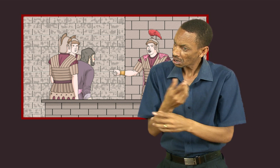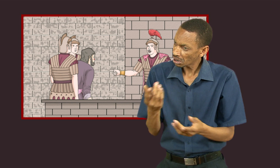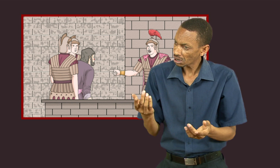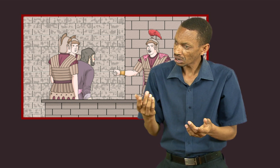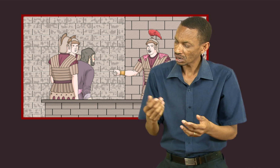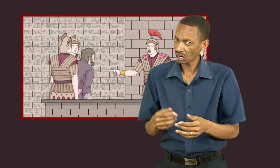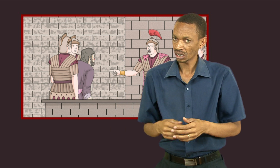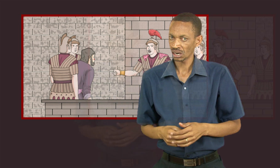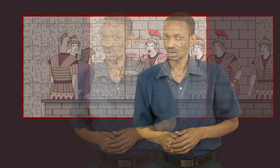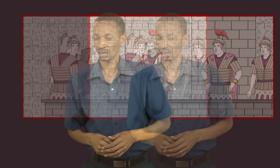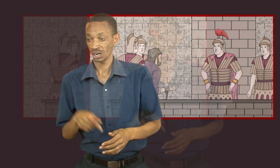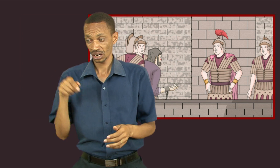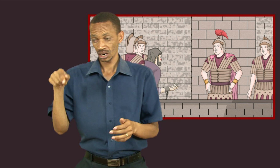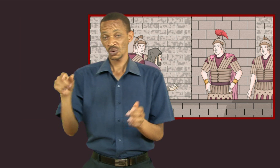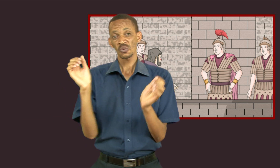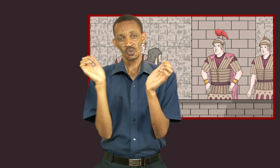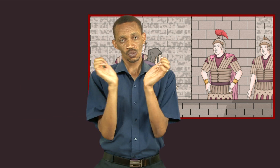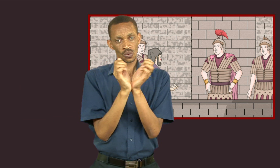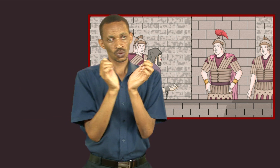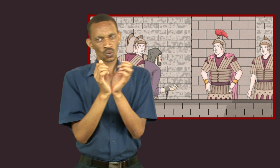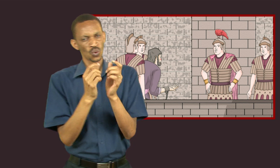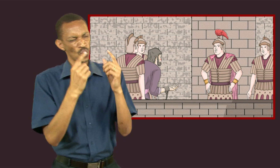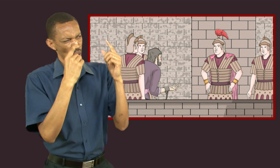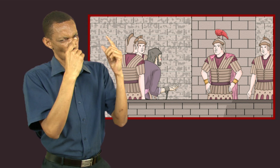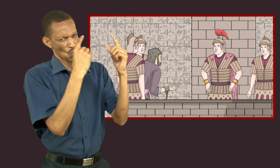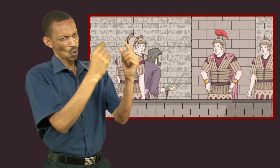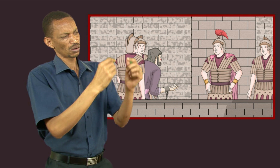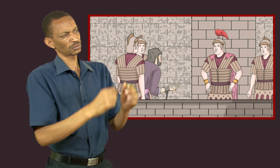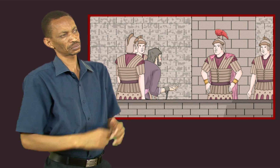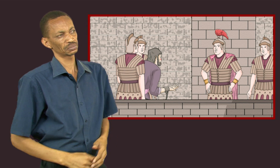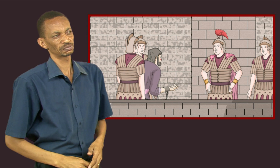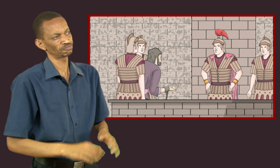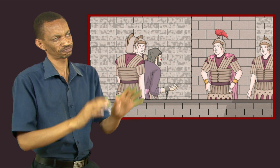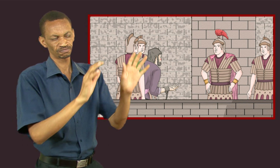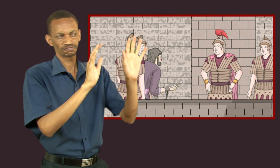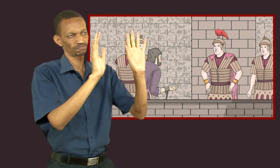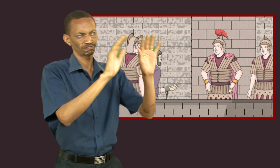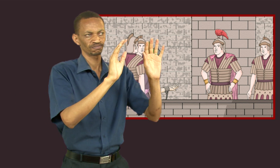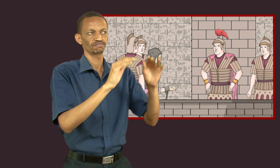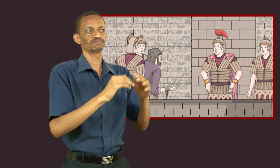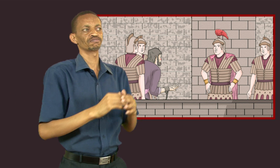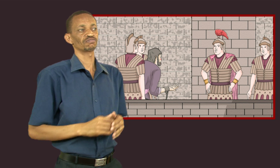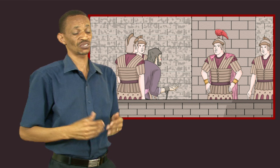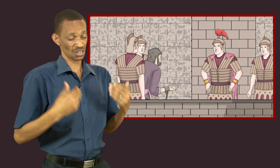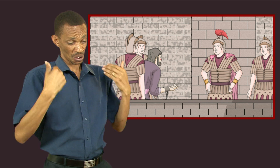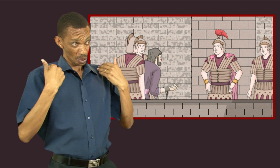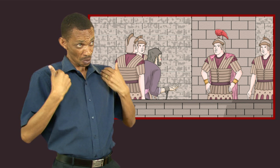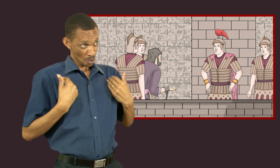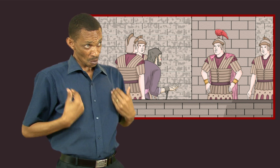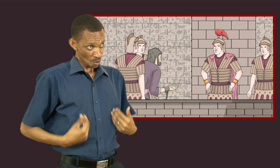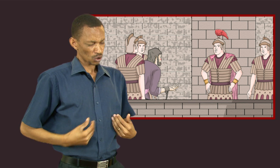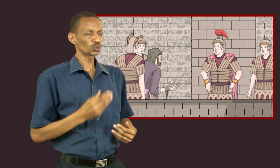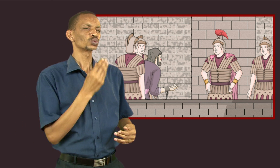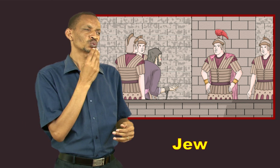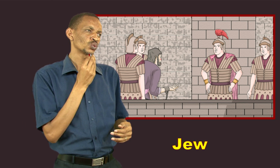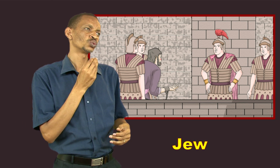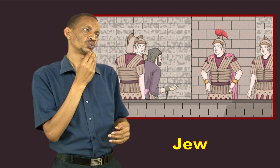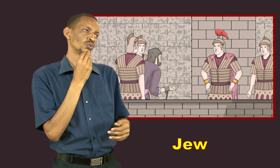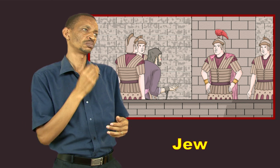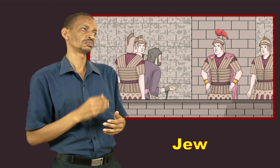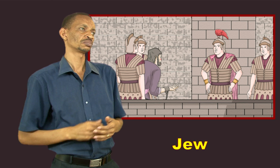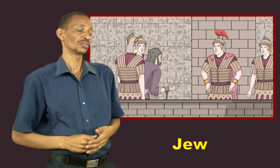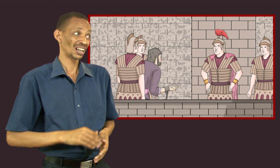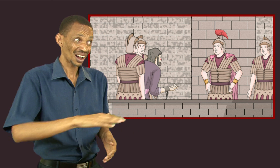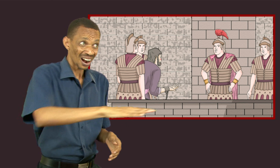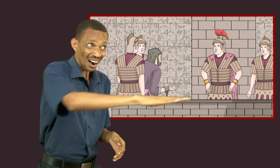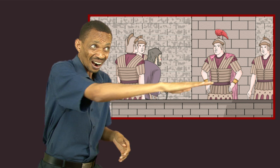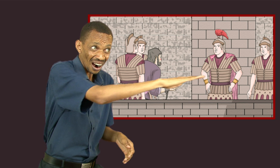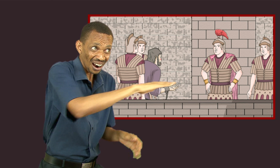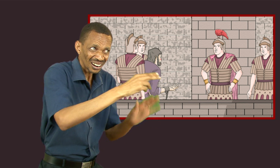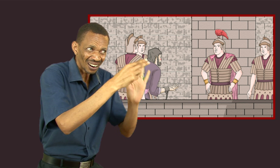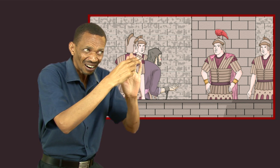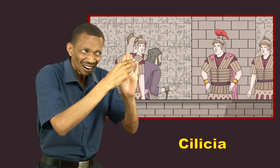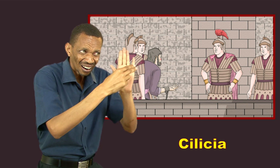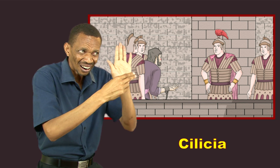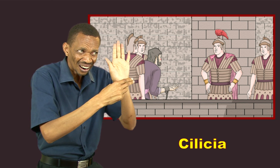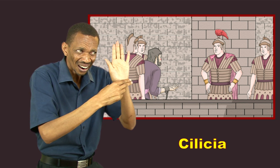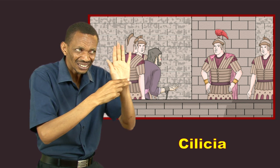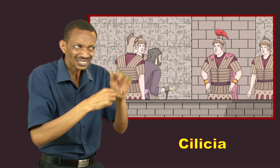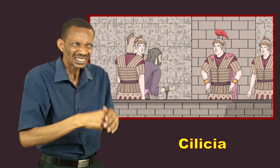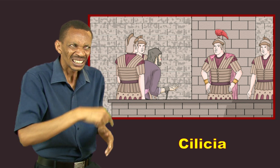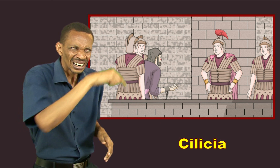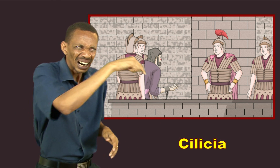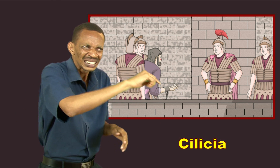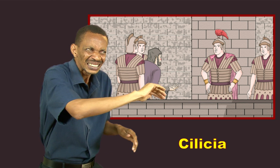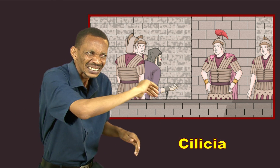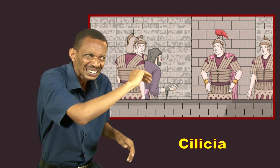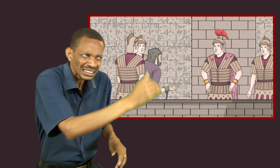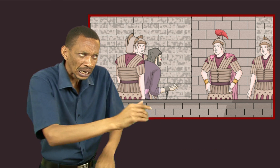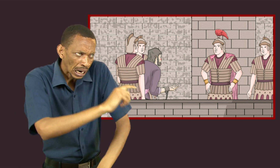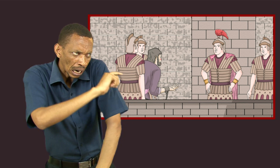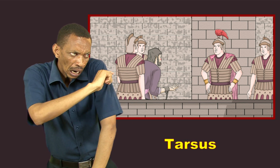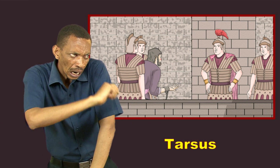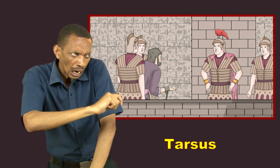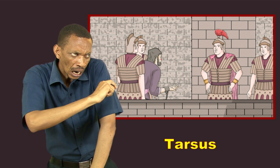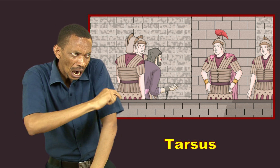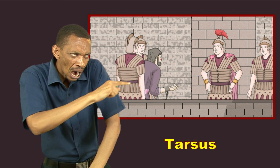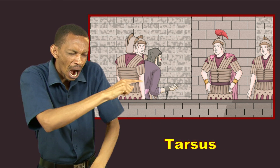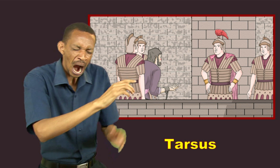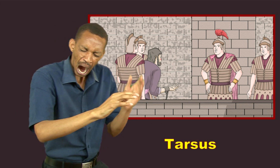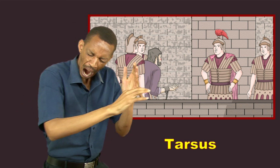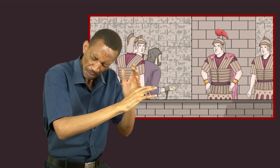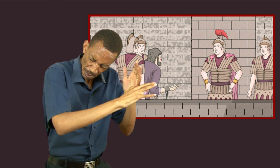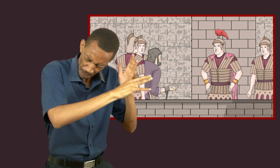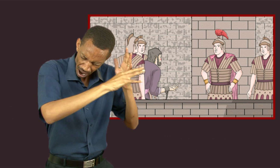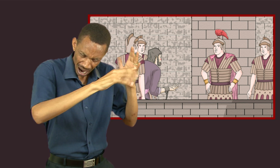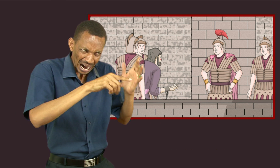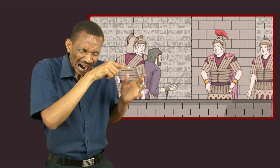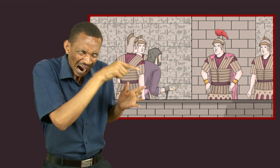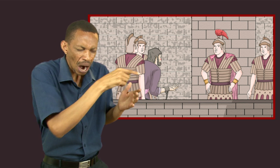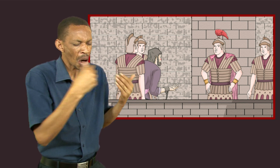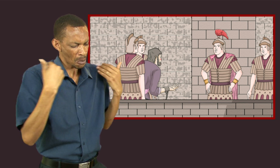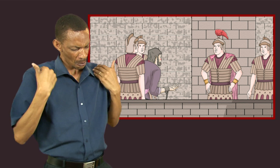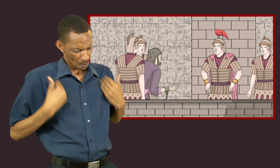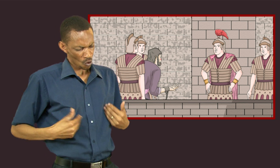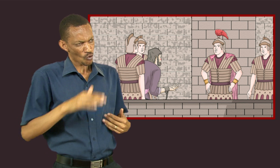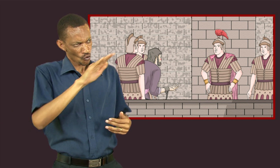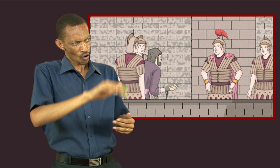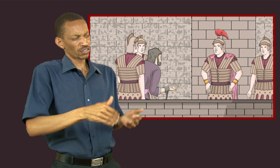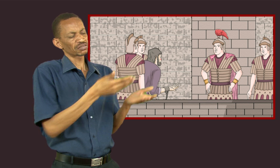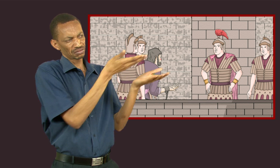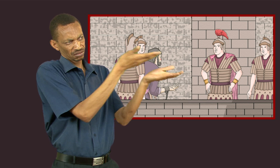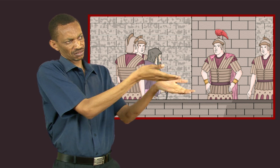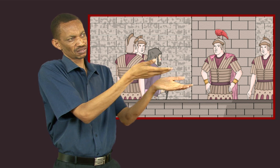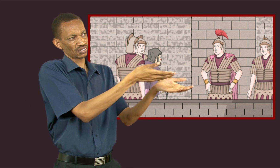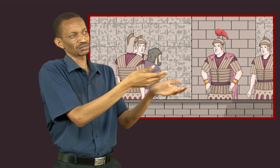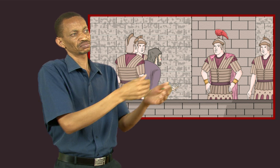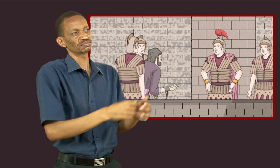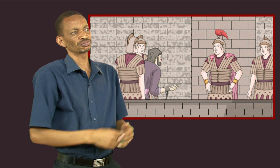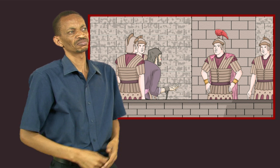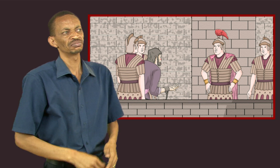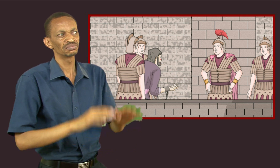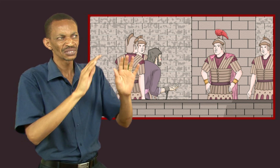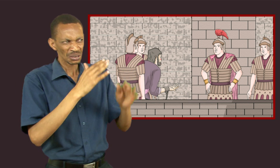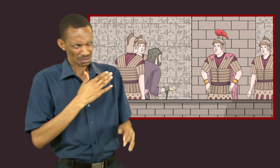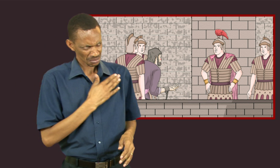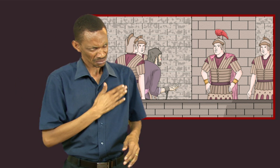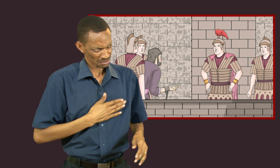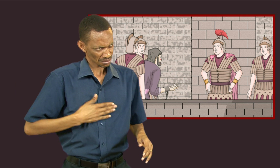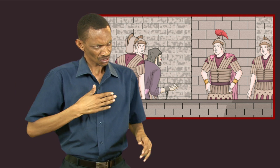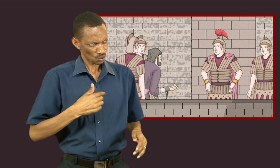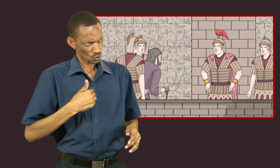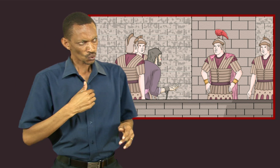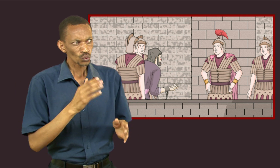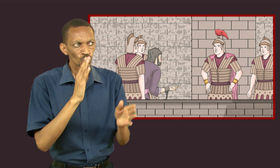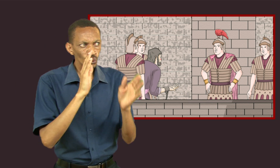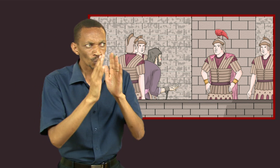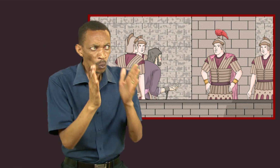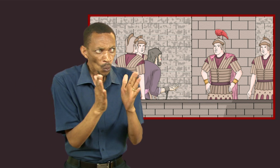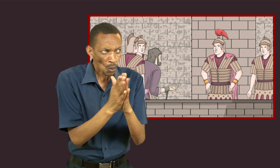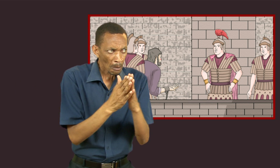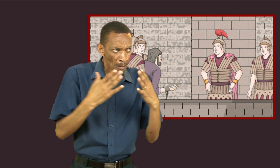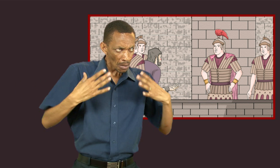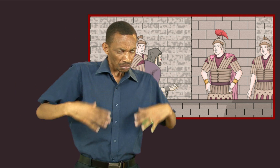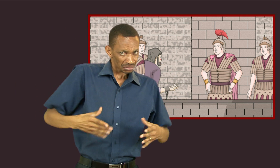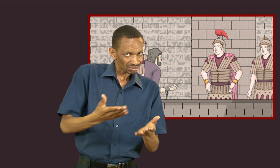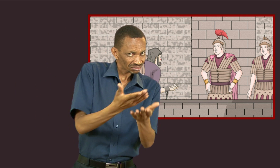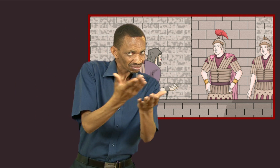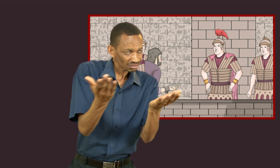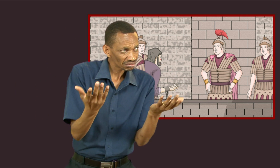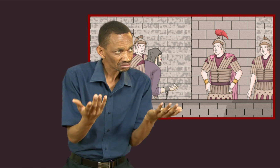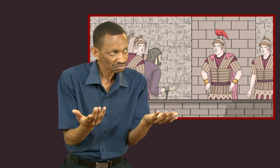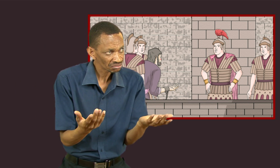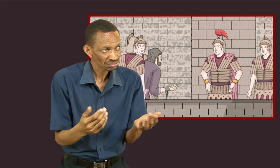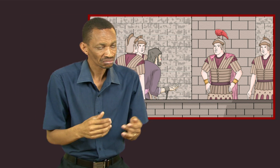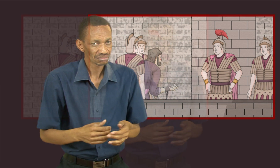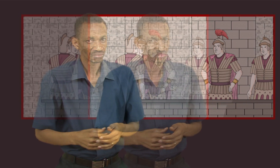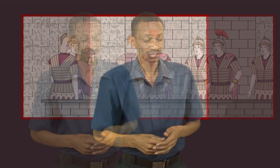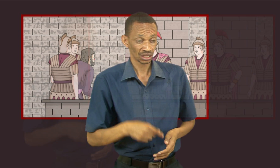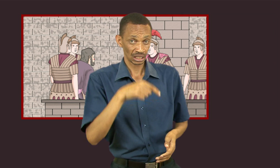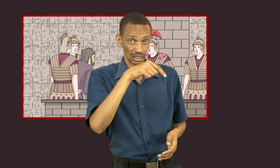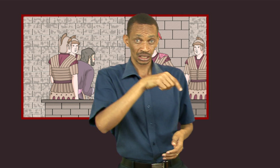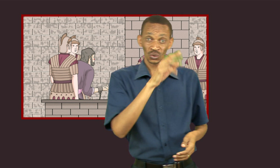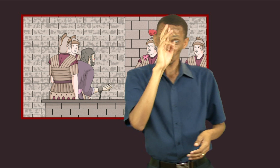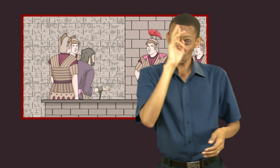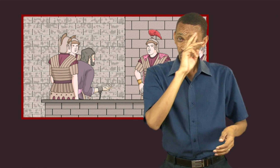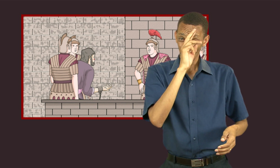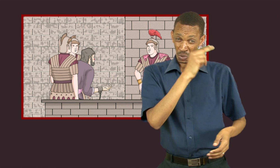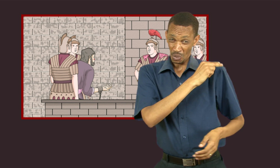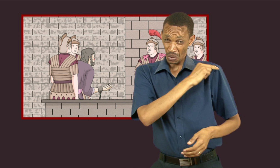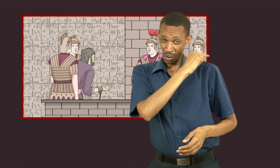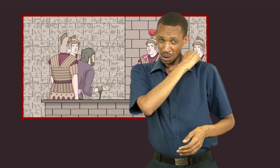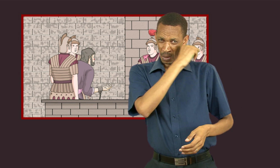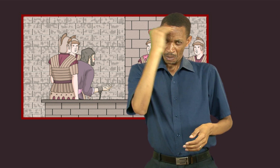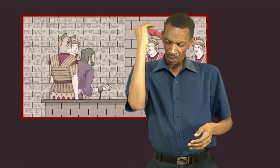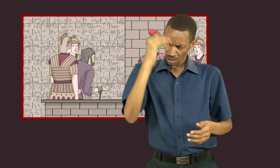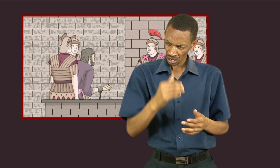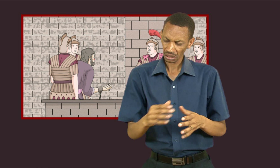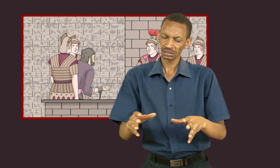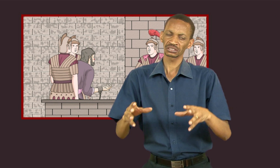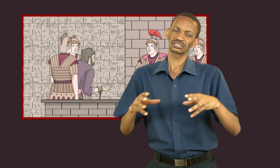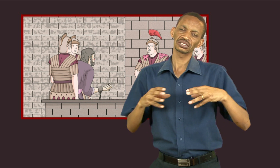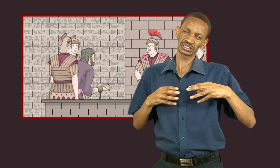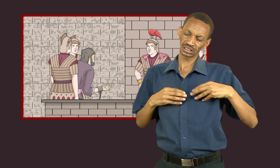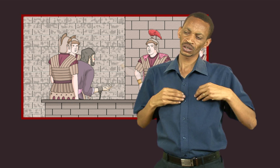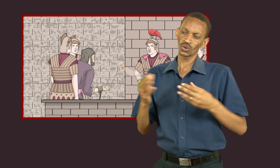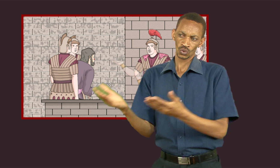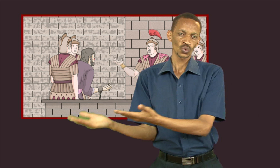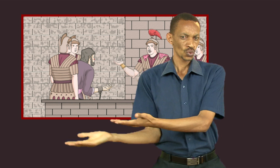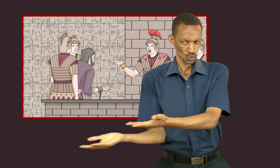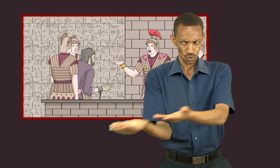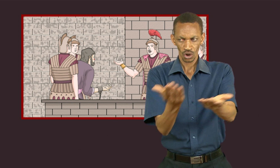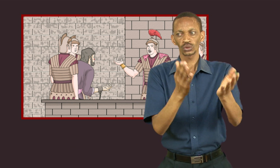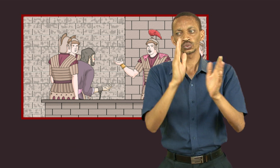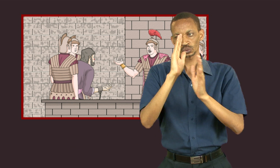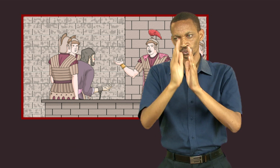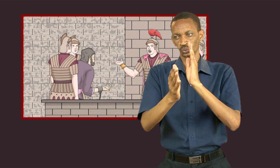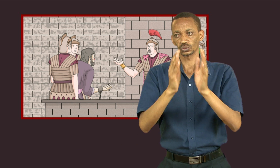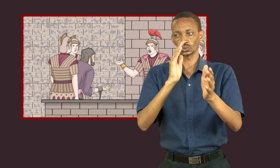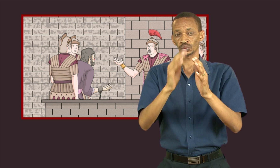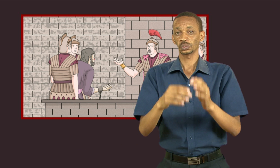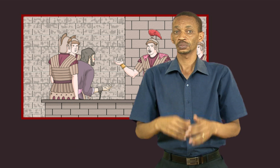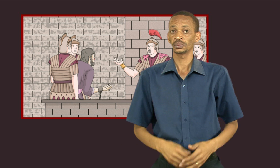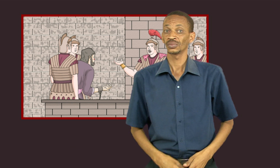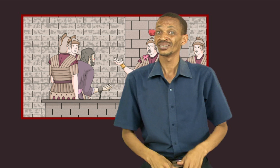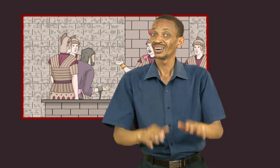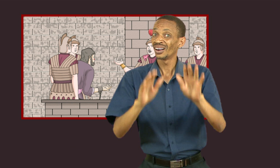But Paul answered, “I am a Jew from Tarsus in Cilicia, a citizen of no ordinary city.